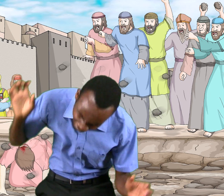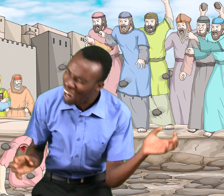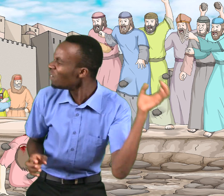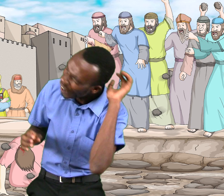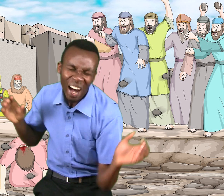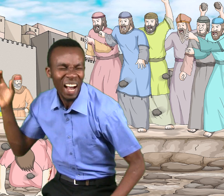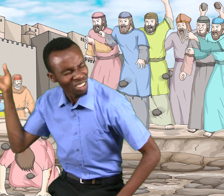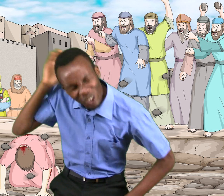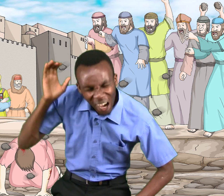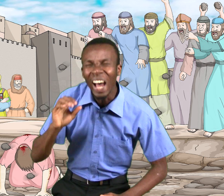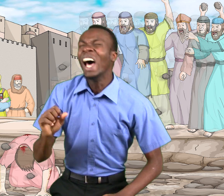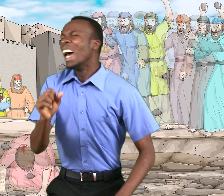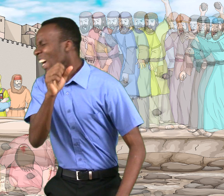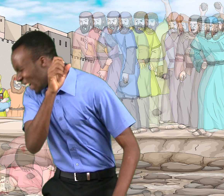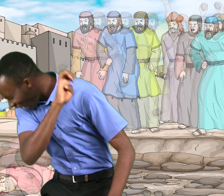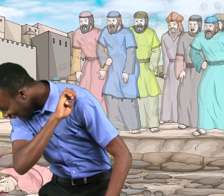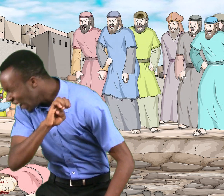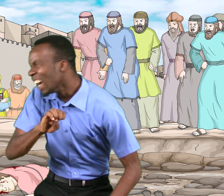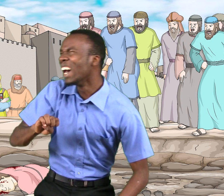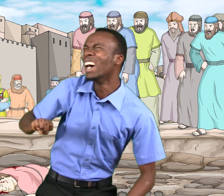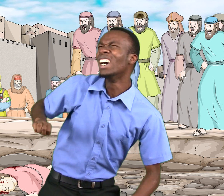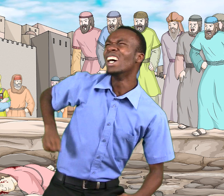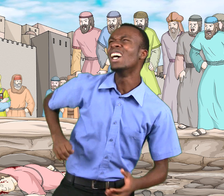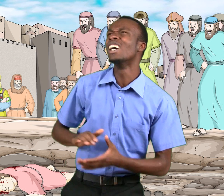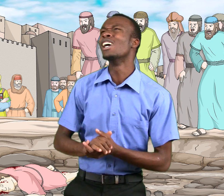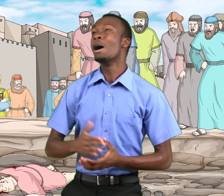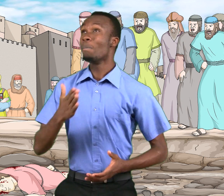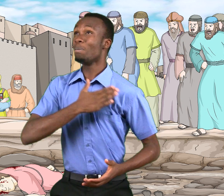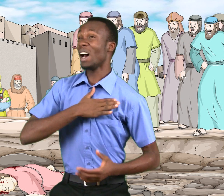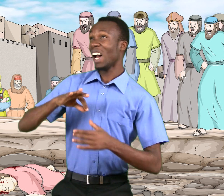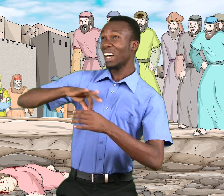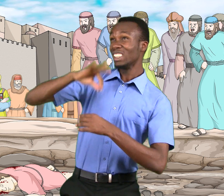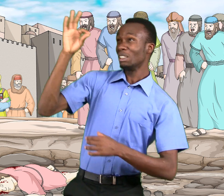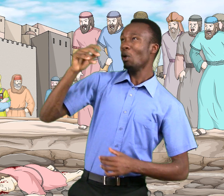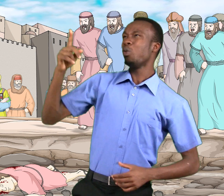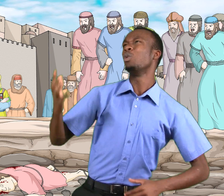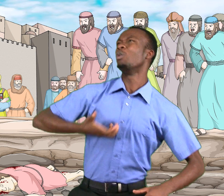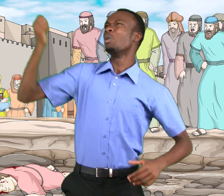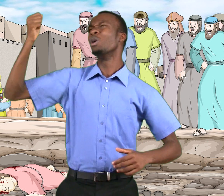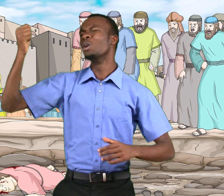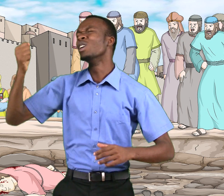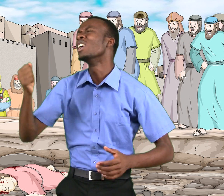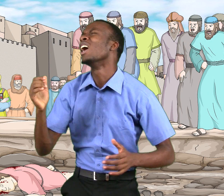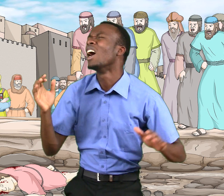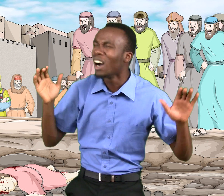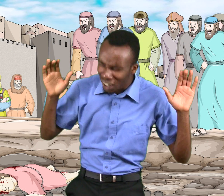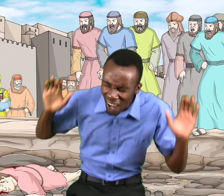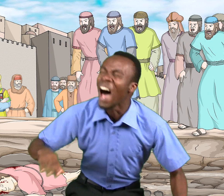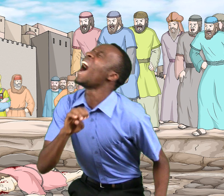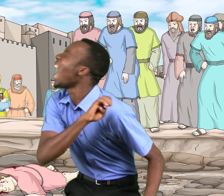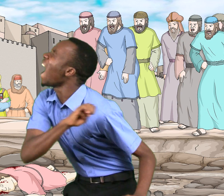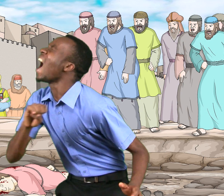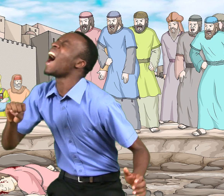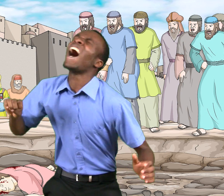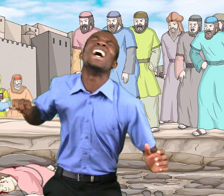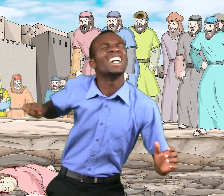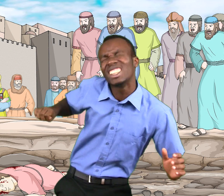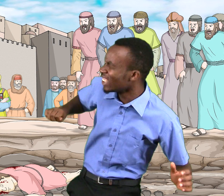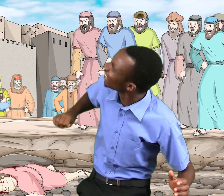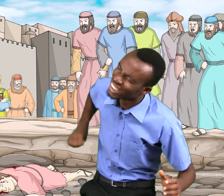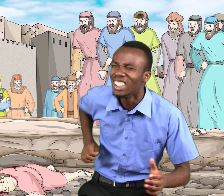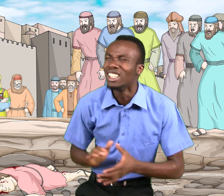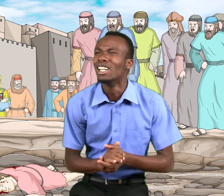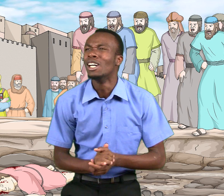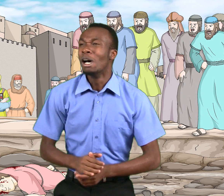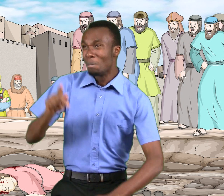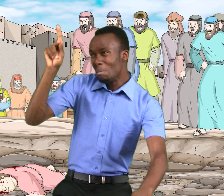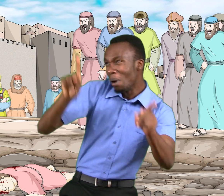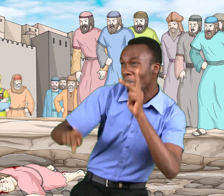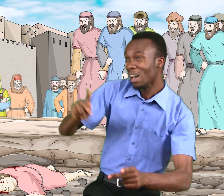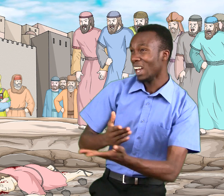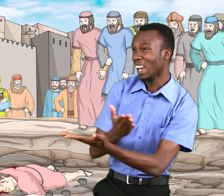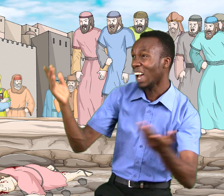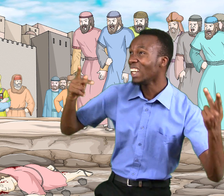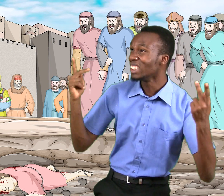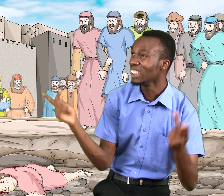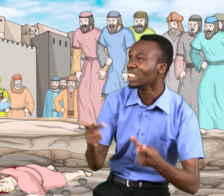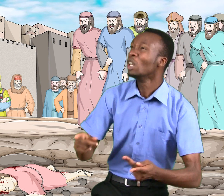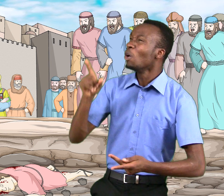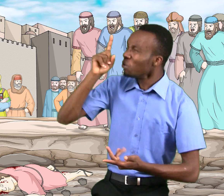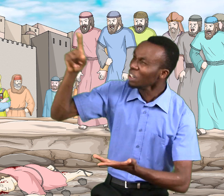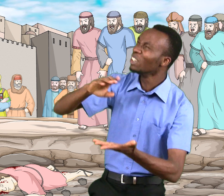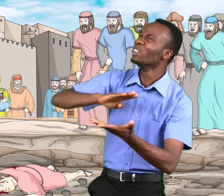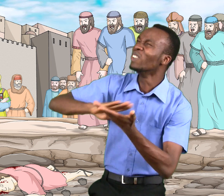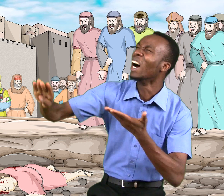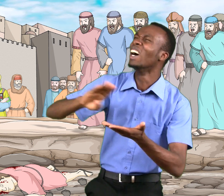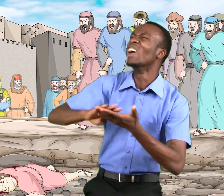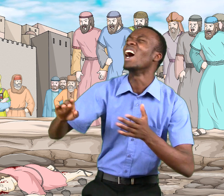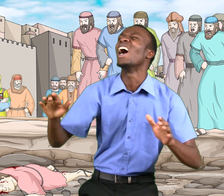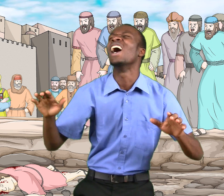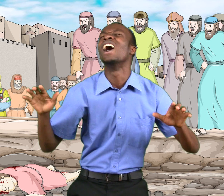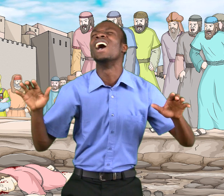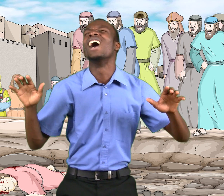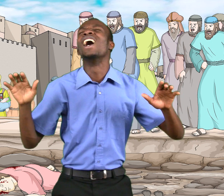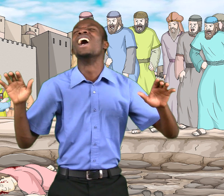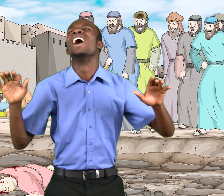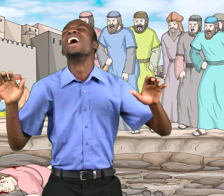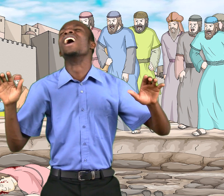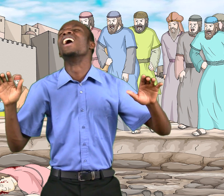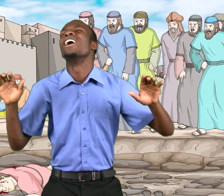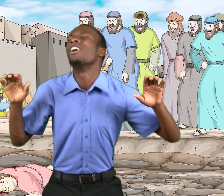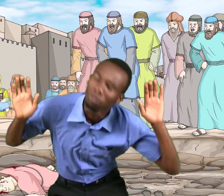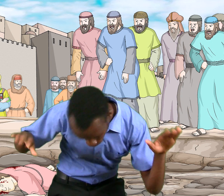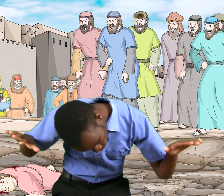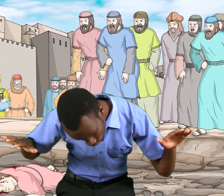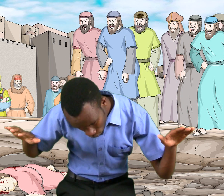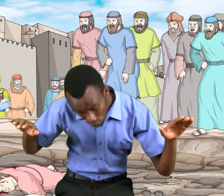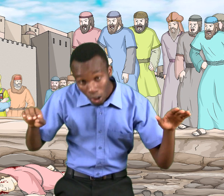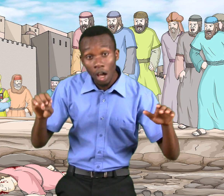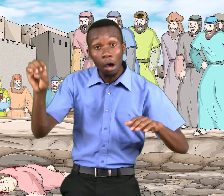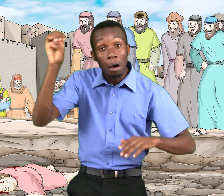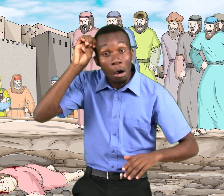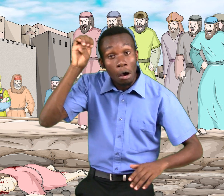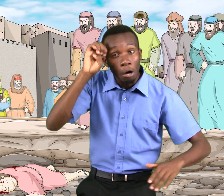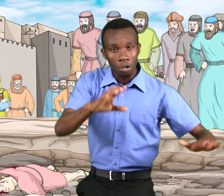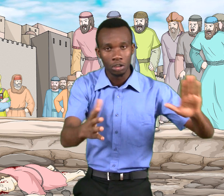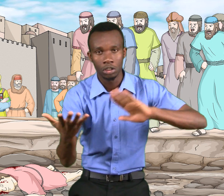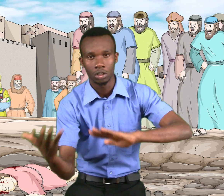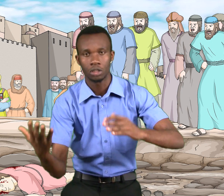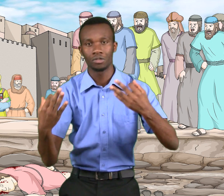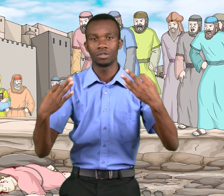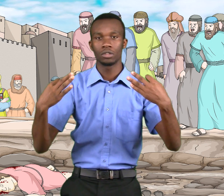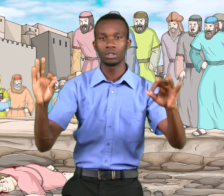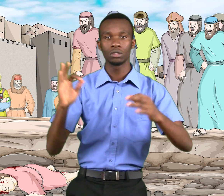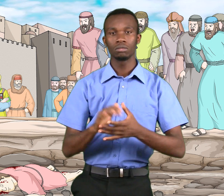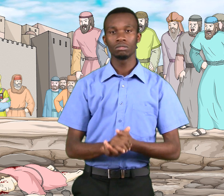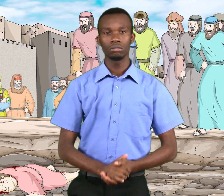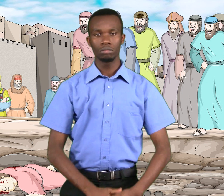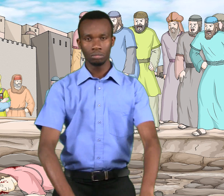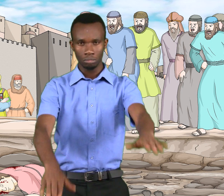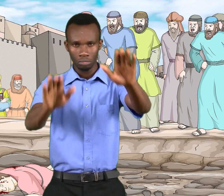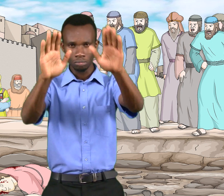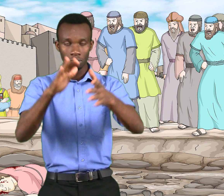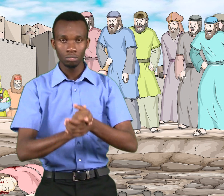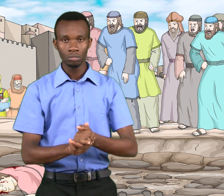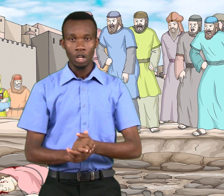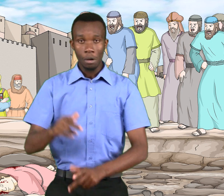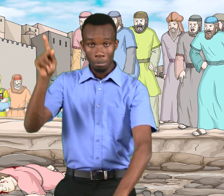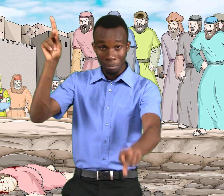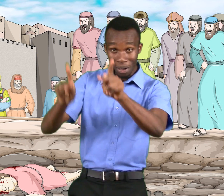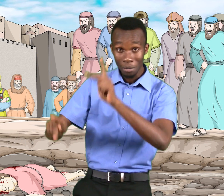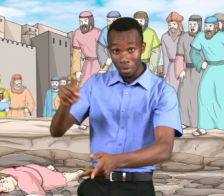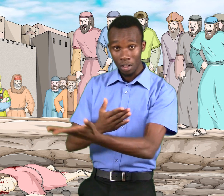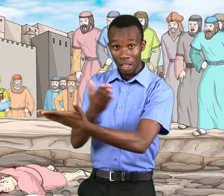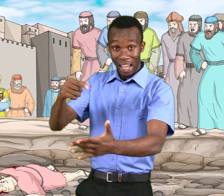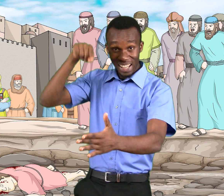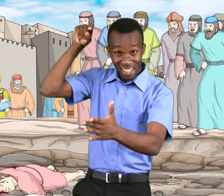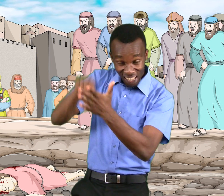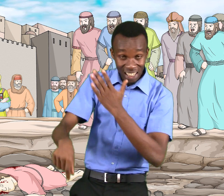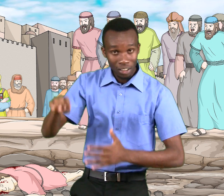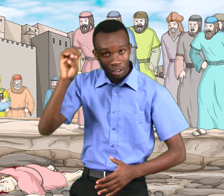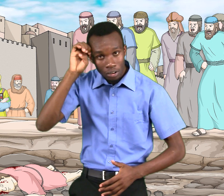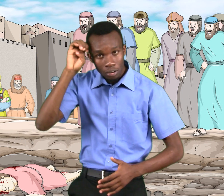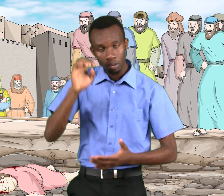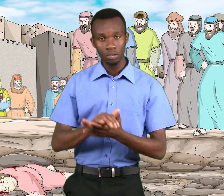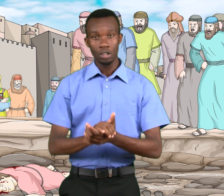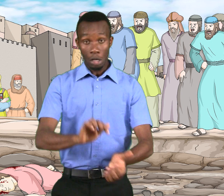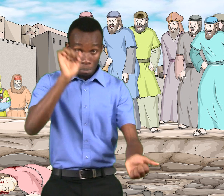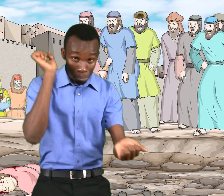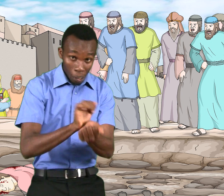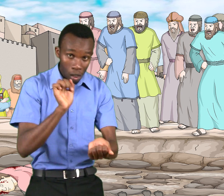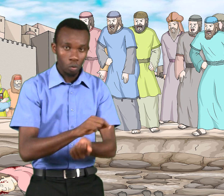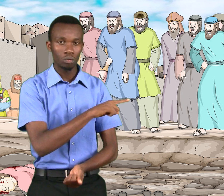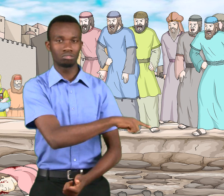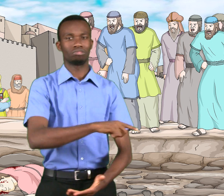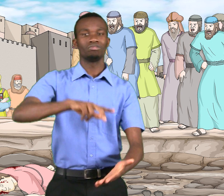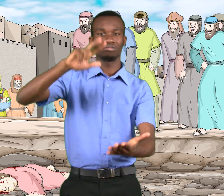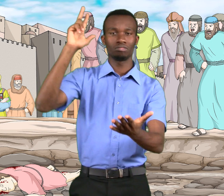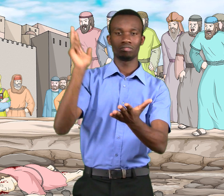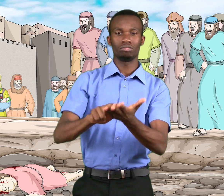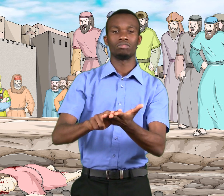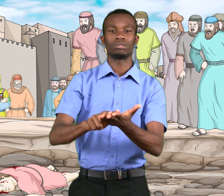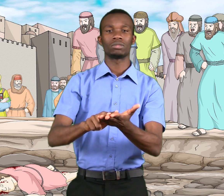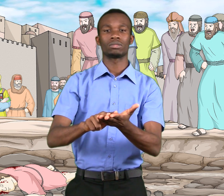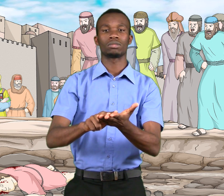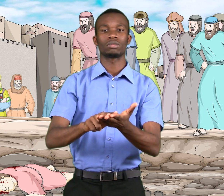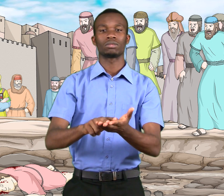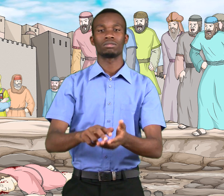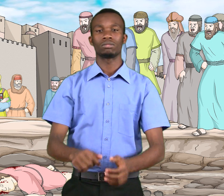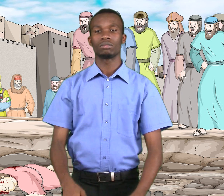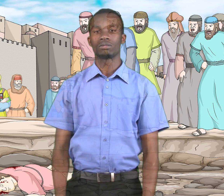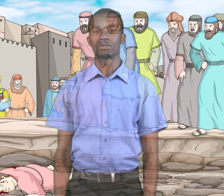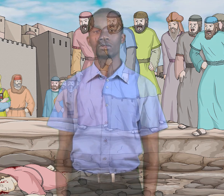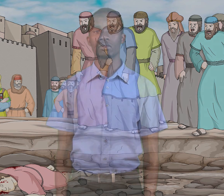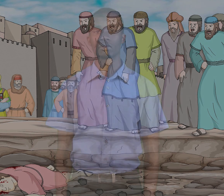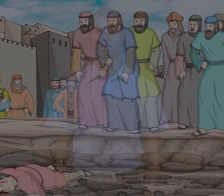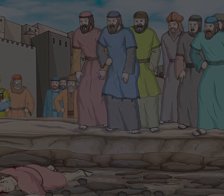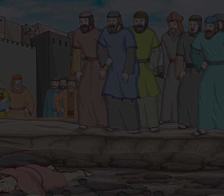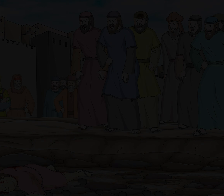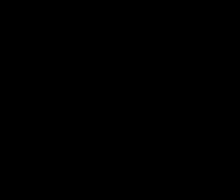And when he had said this, he fell asleep. And Saul was there, giving approval to Stephen’s death. On that day a great persecution broke out against the church in Jerusalem, and all except the apostles were scattered throughout Judea and Samaria.